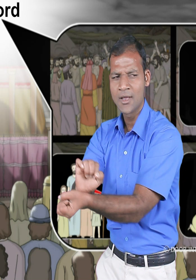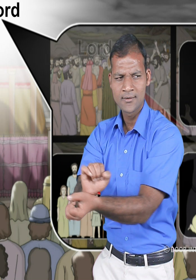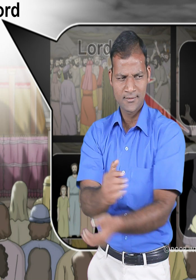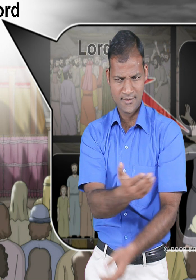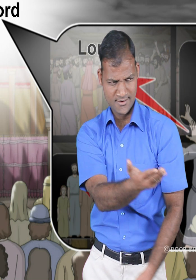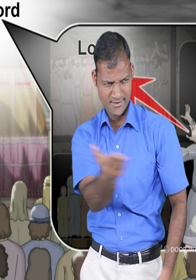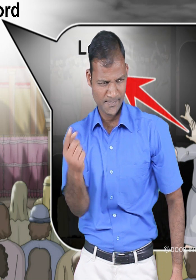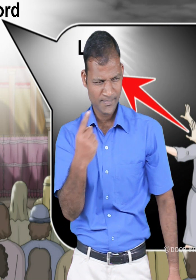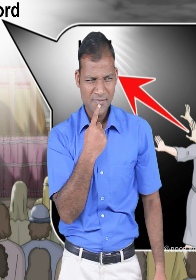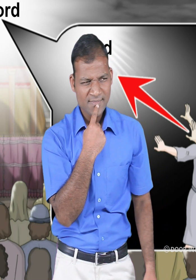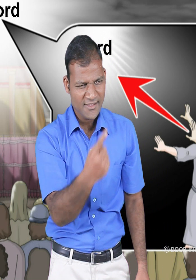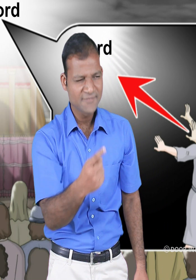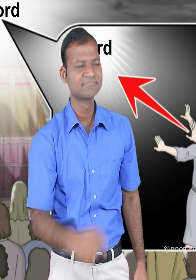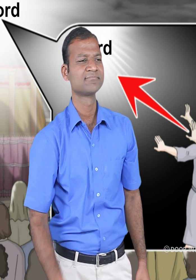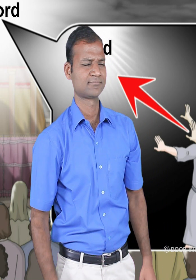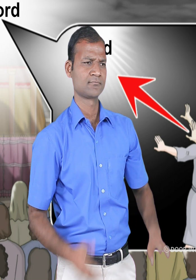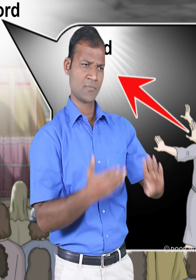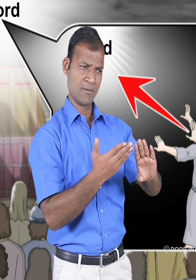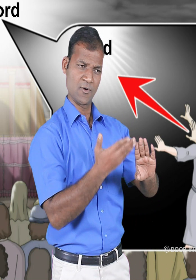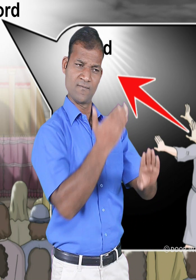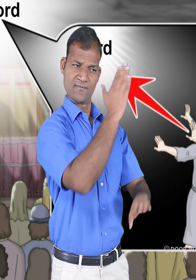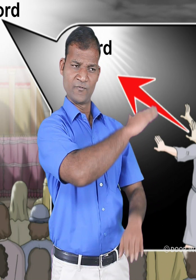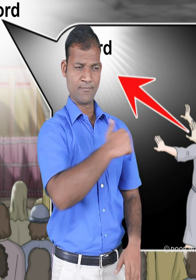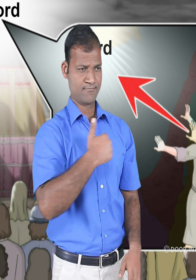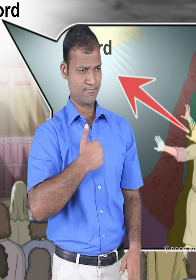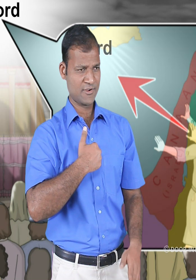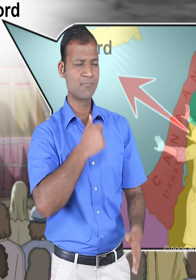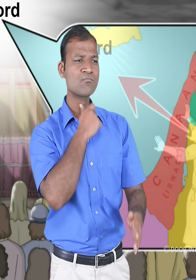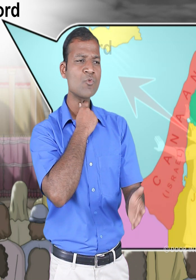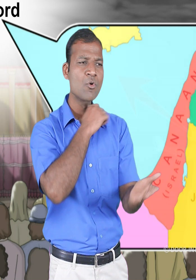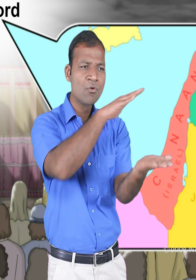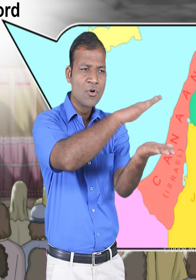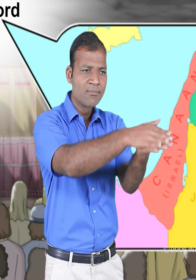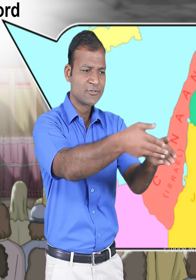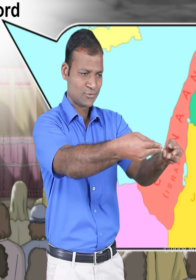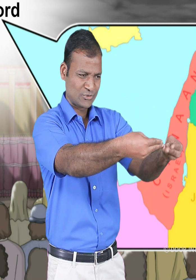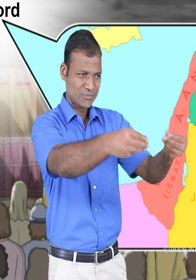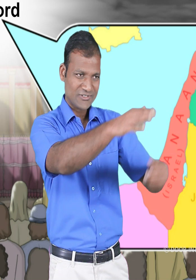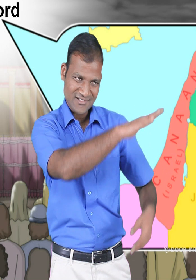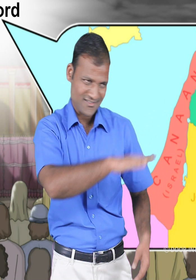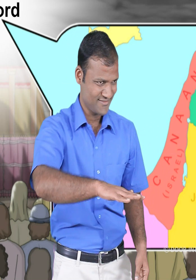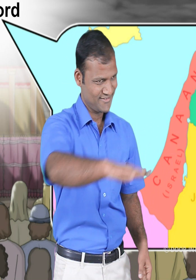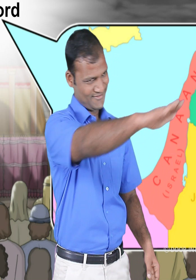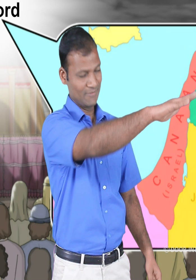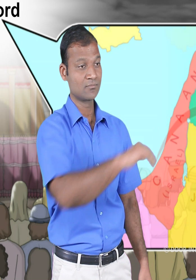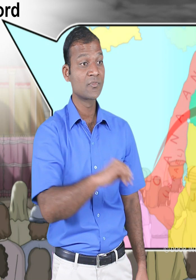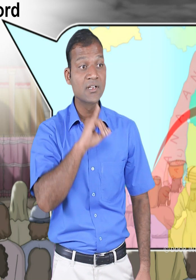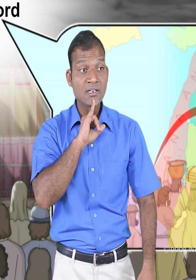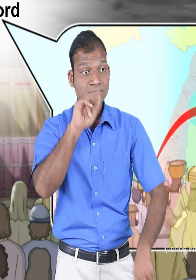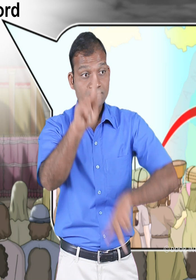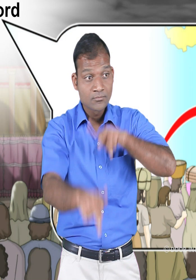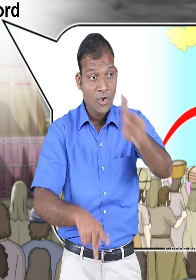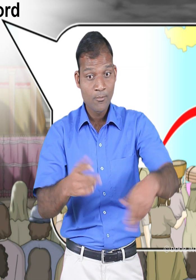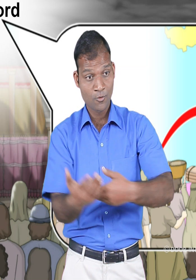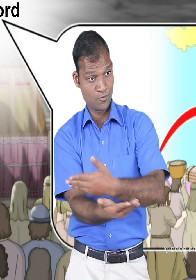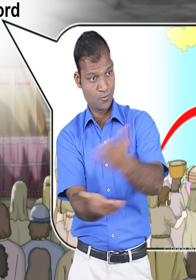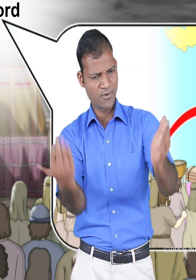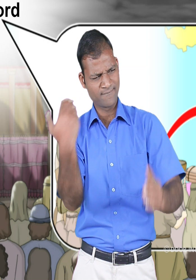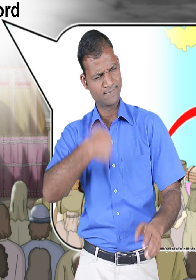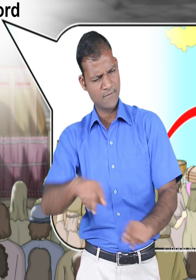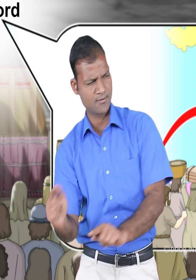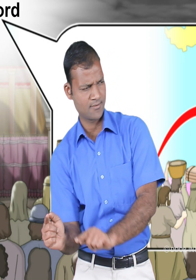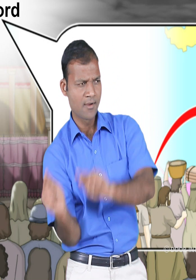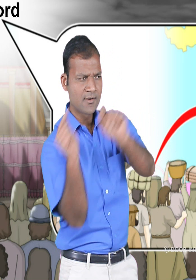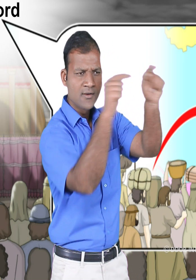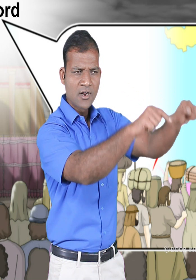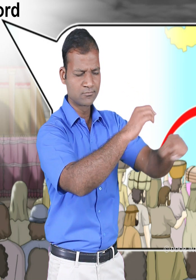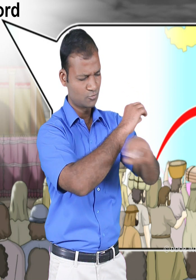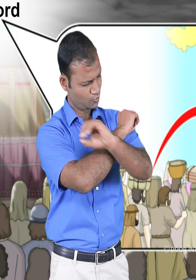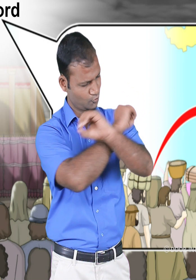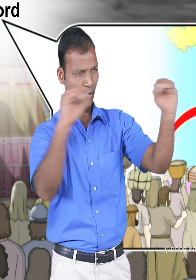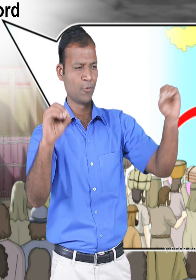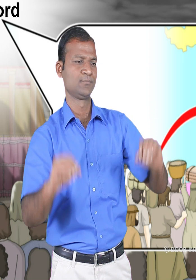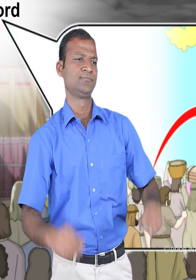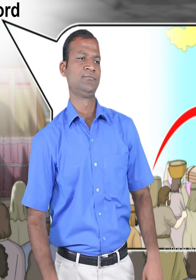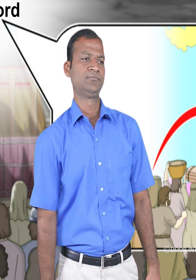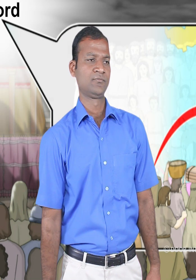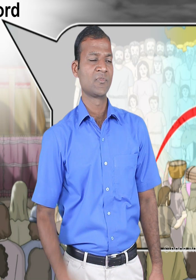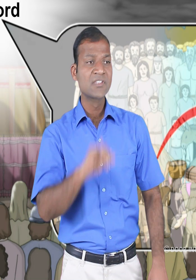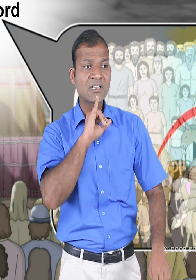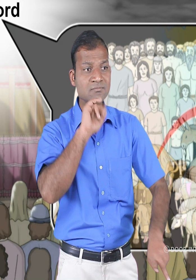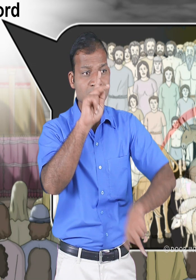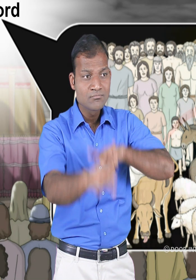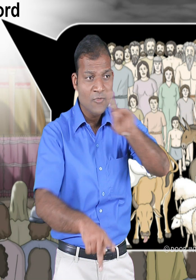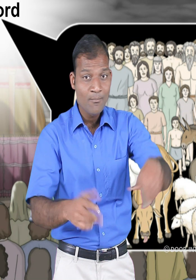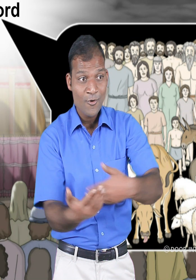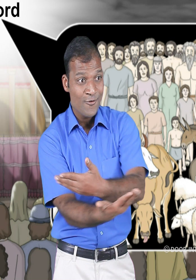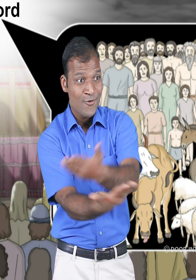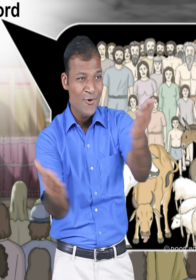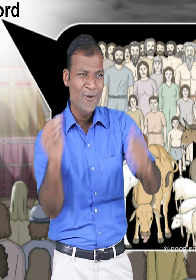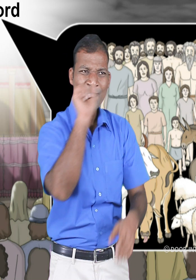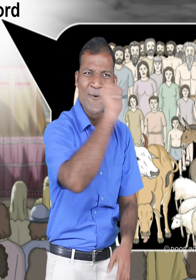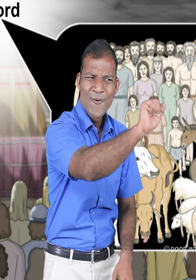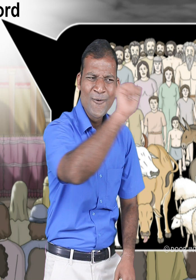As for you, however, your bodies will fall in this wilderness.